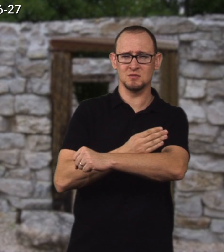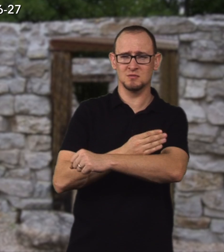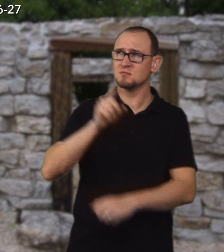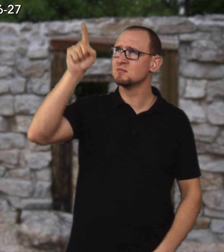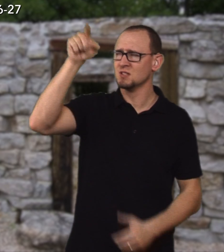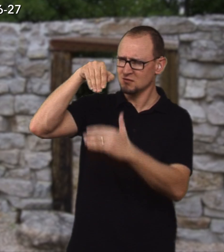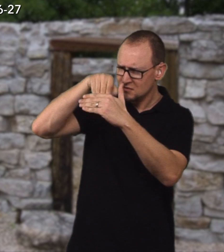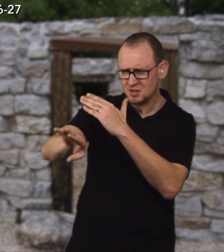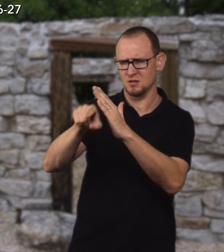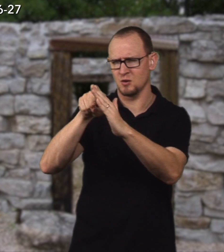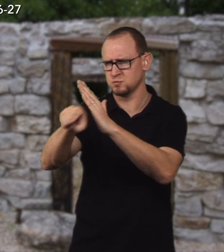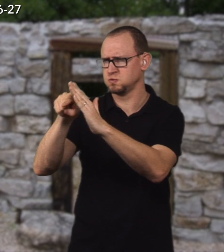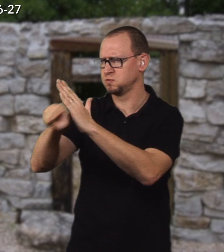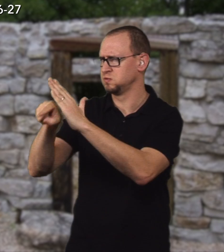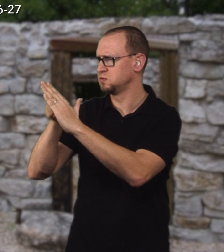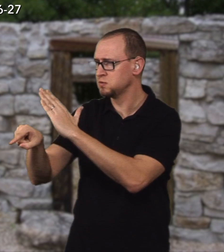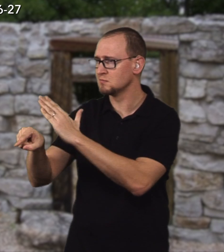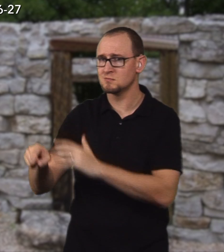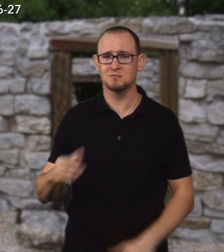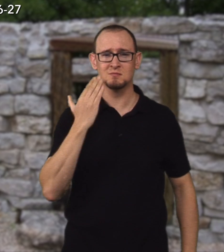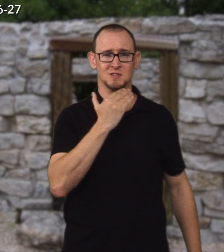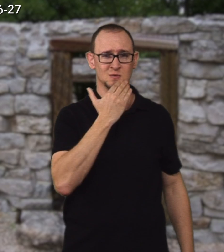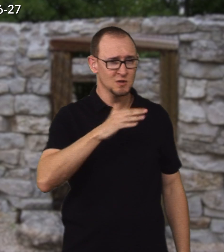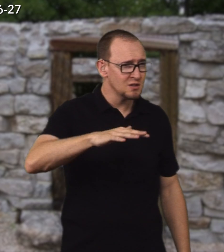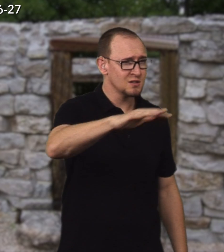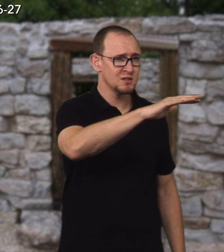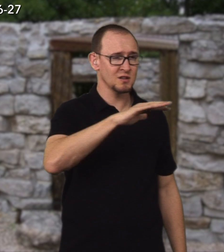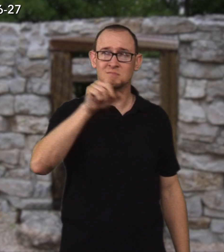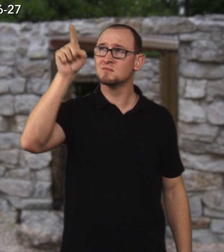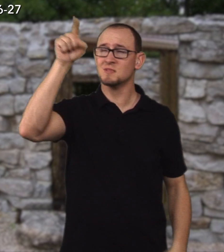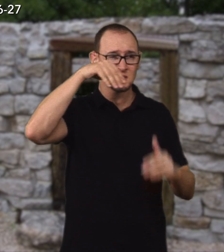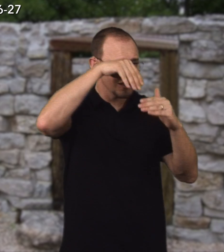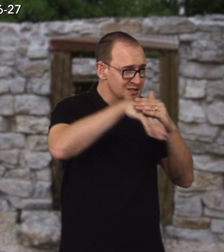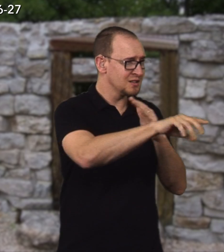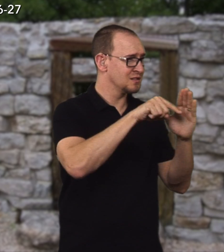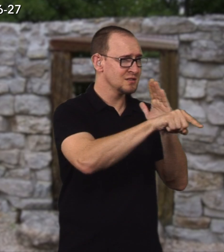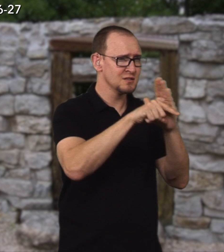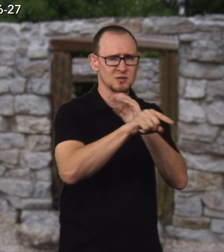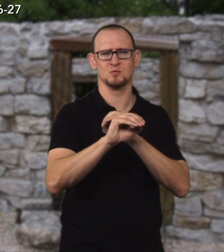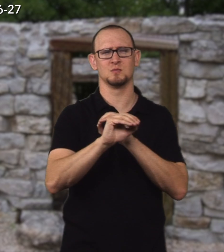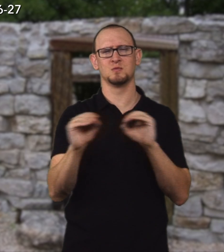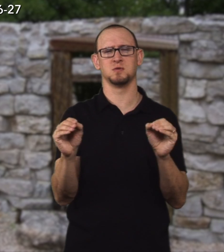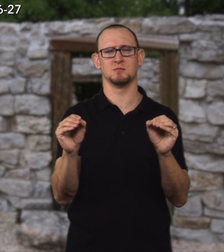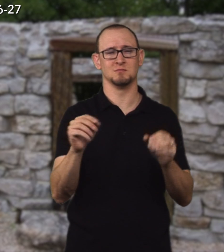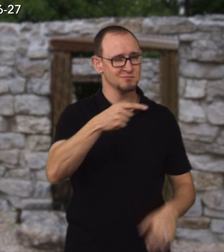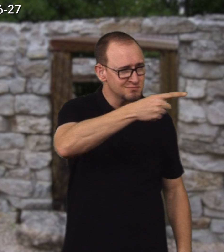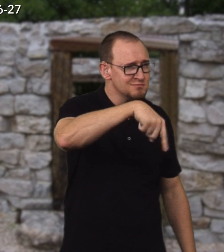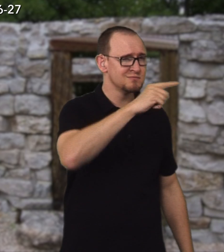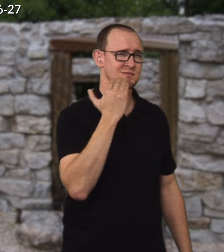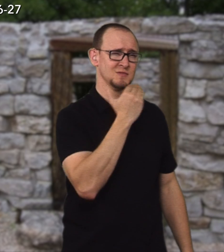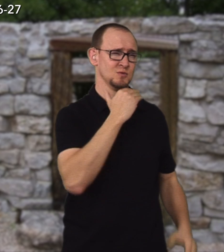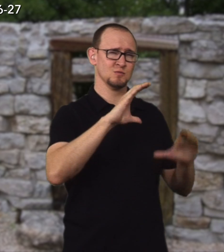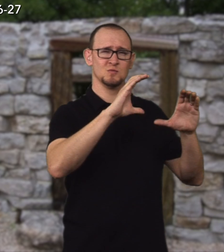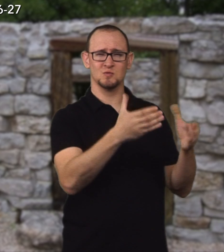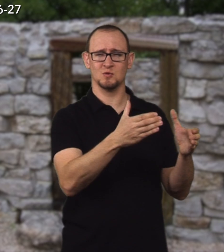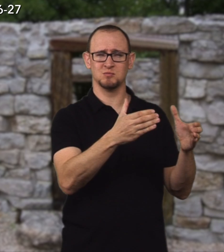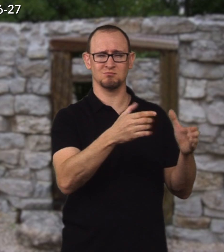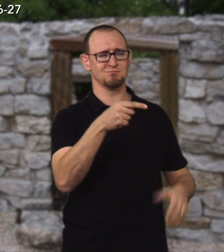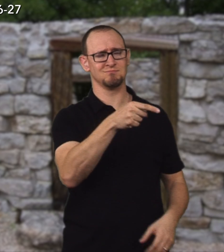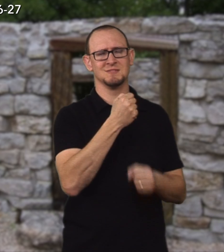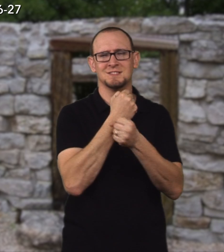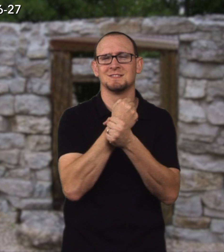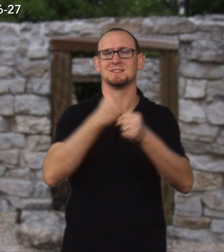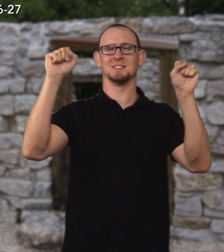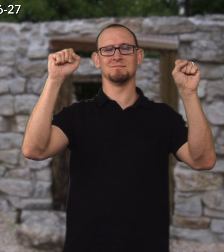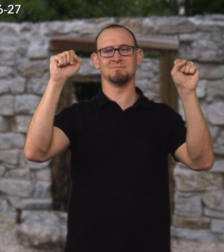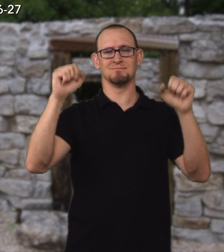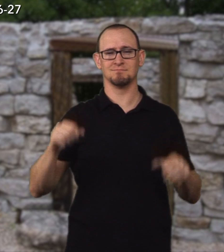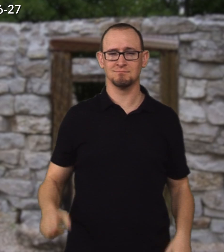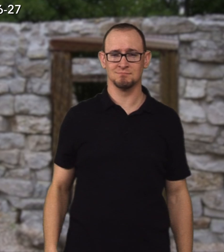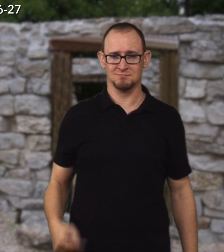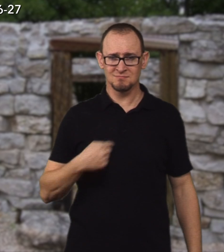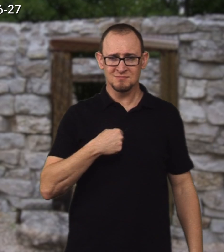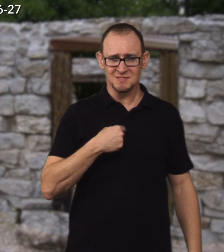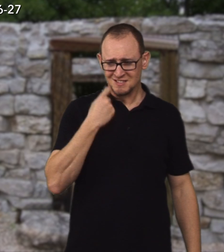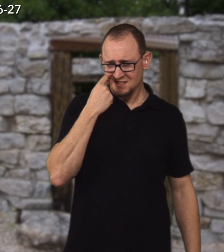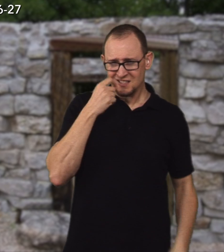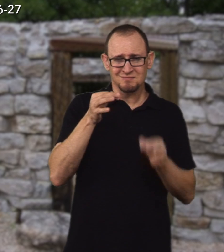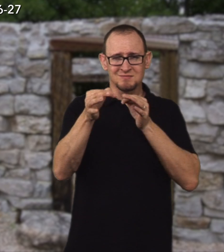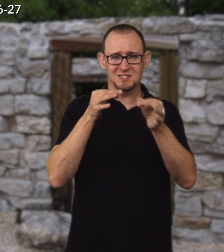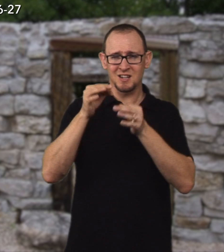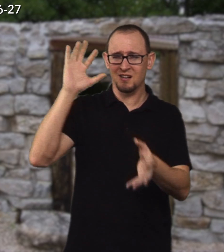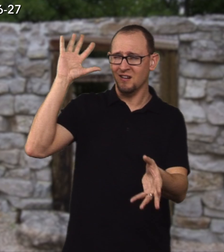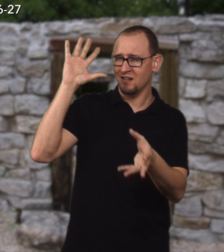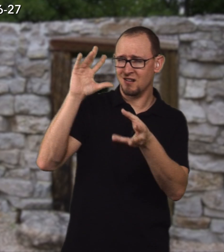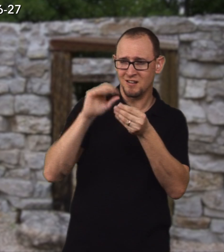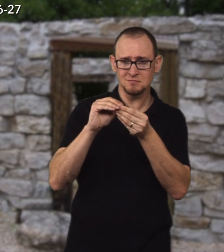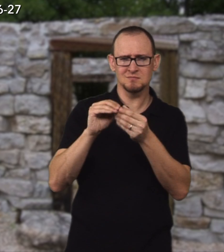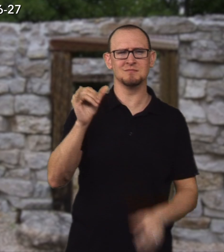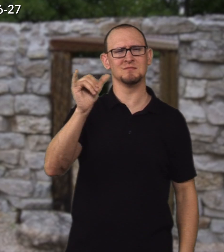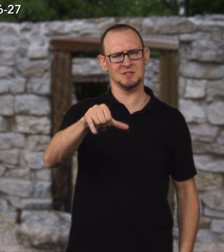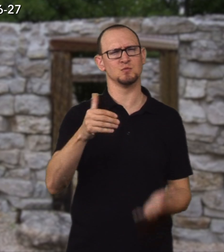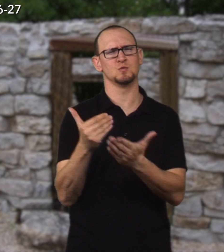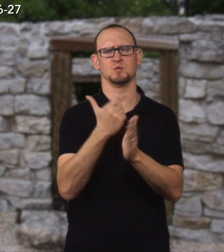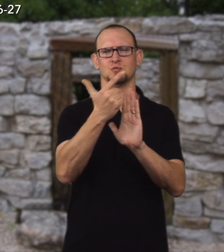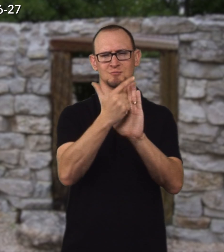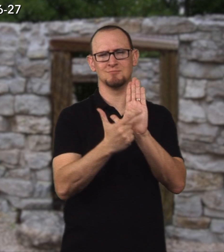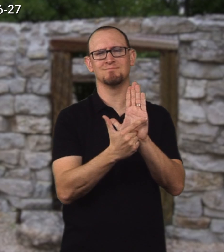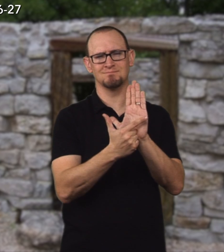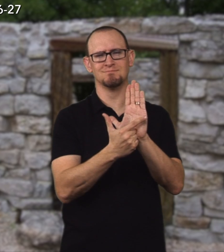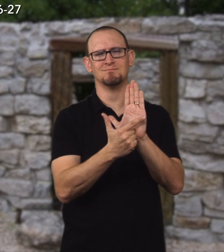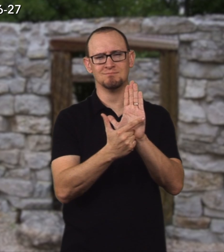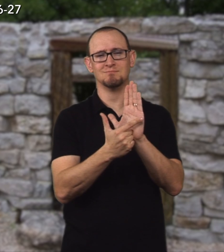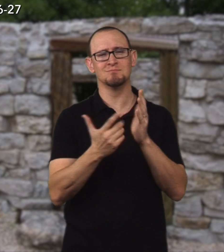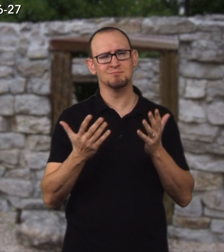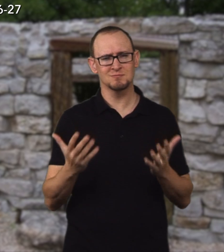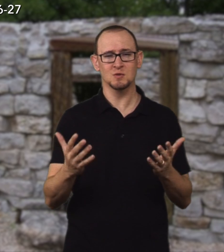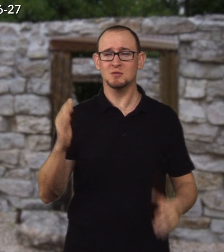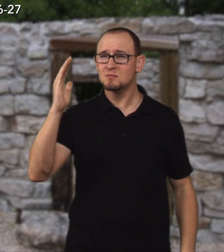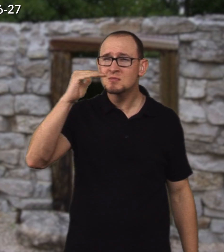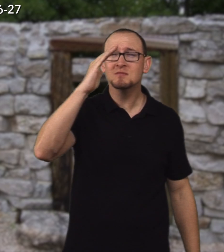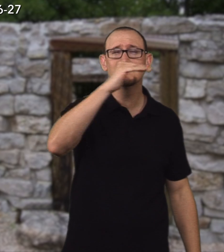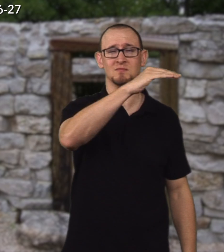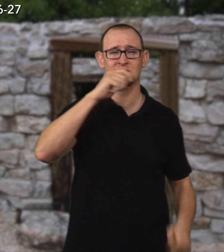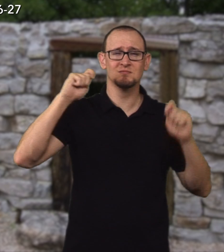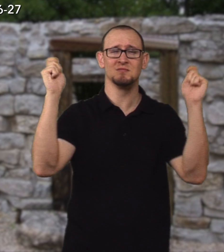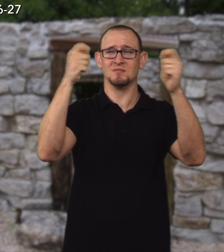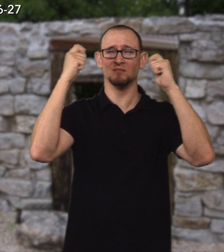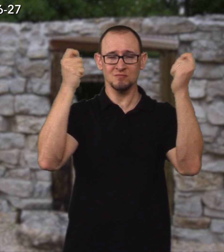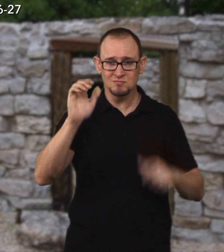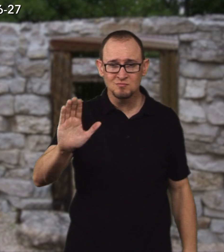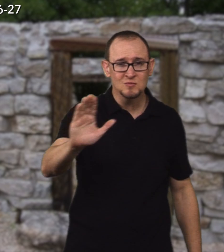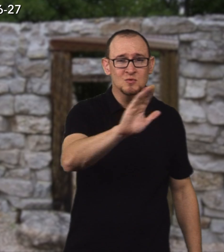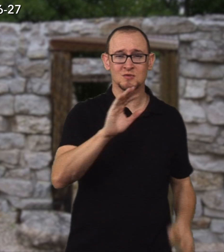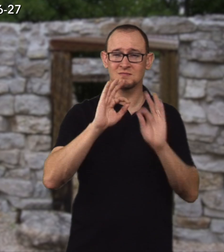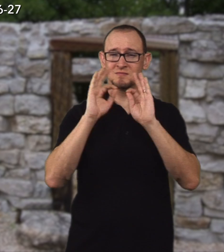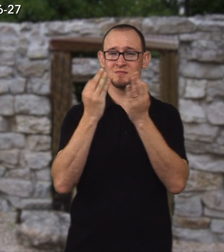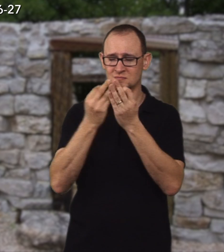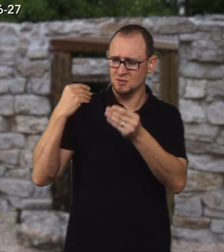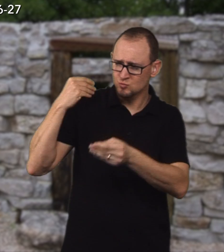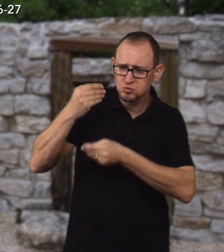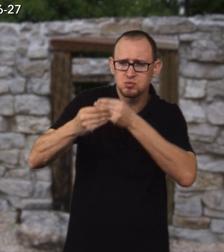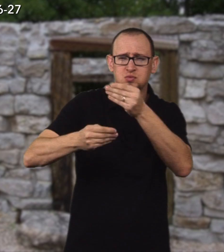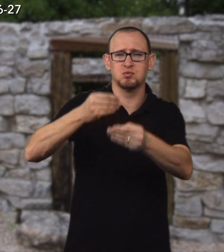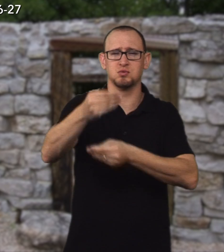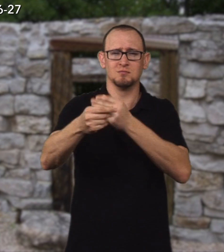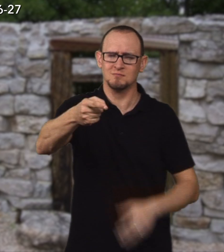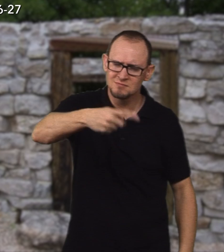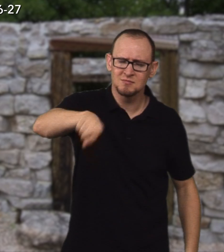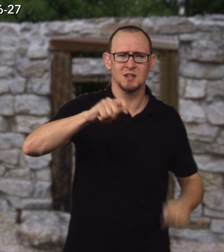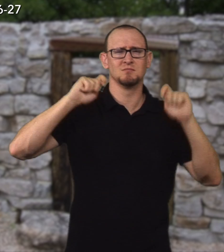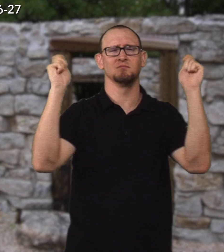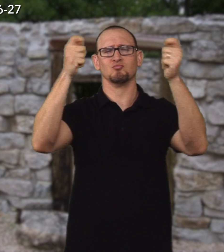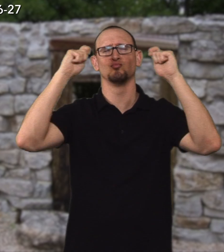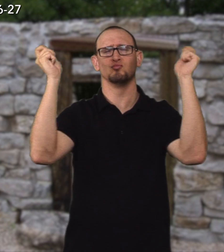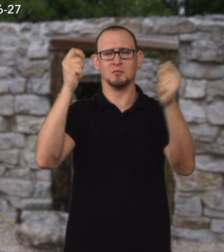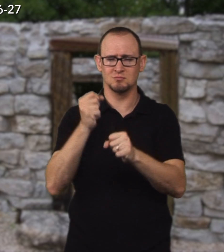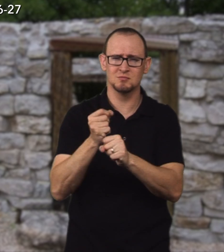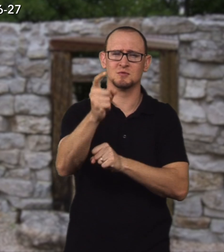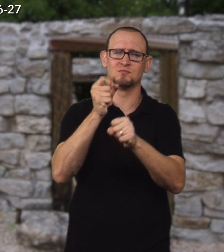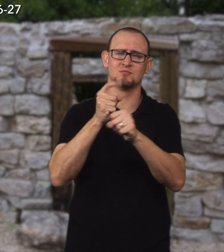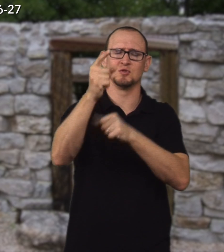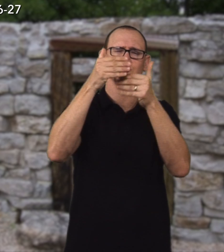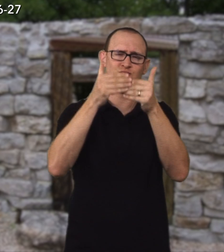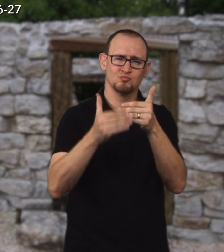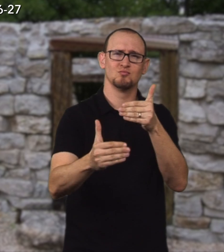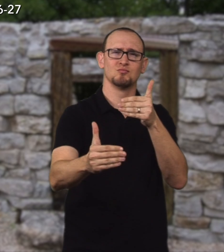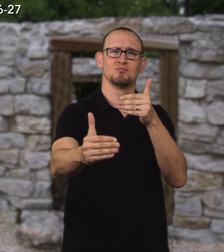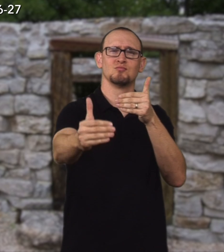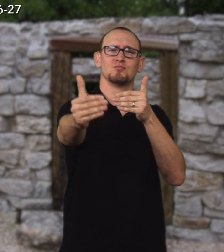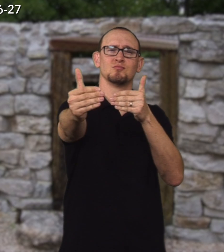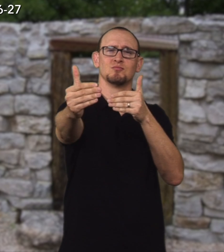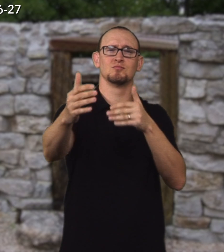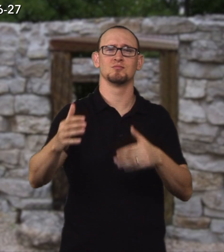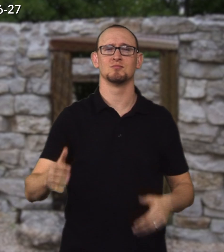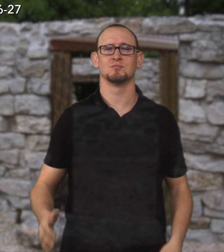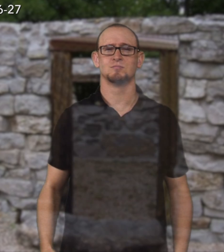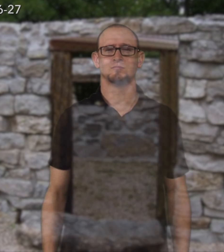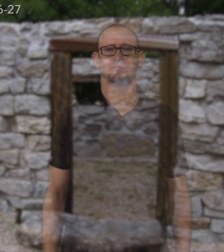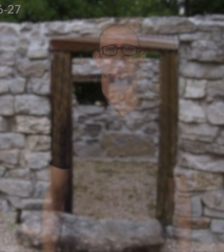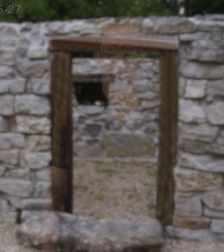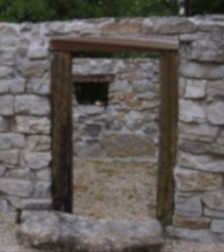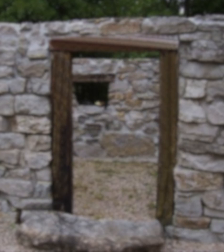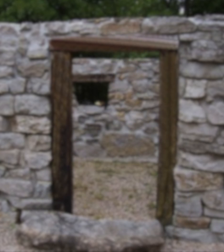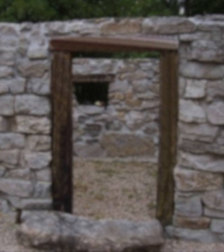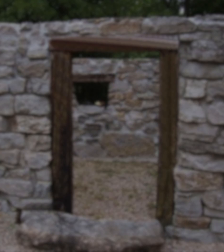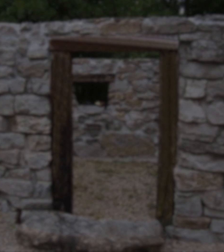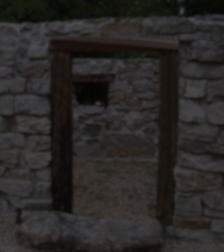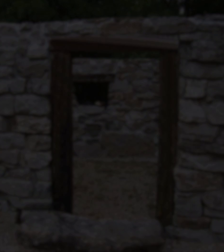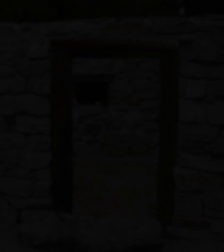you are to reply, ‘It is the Passover sacrifice to the LORD, who passed over the houses of the Israelites in Egypt when He struck down the Egyptians and spared our homes.’” Then the people bowed down and worshiped.